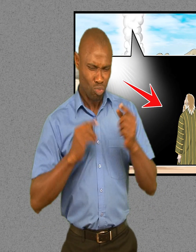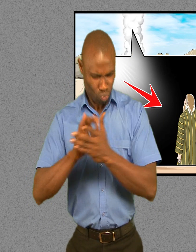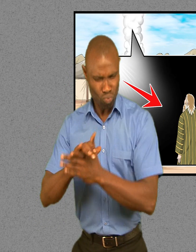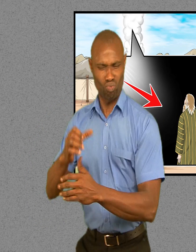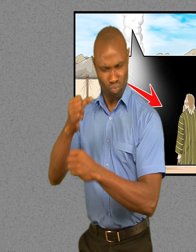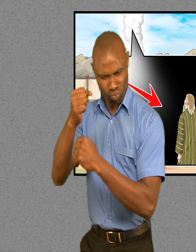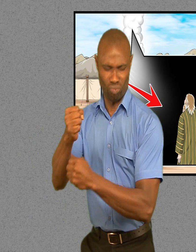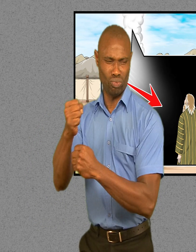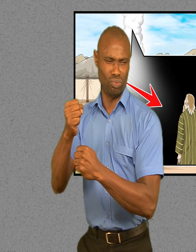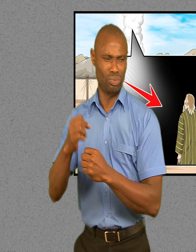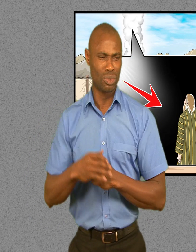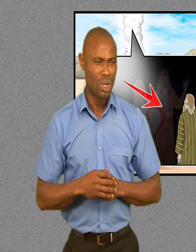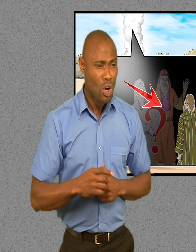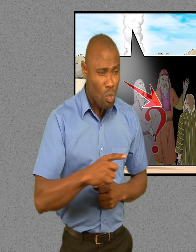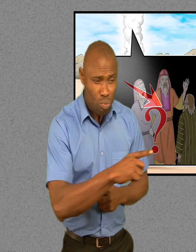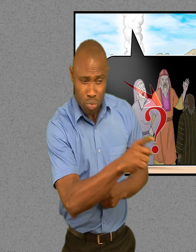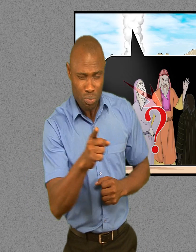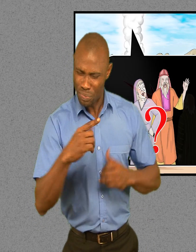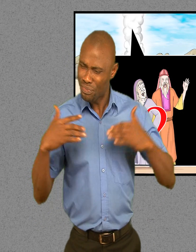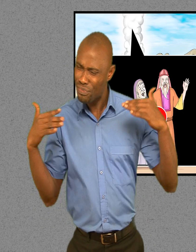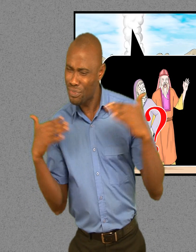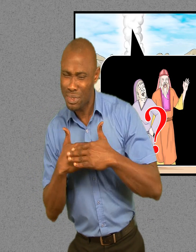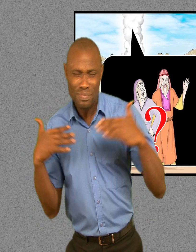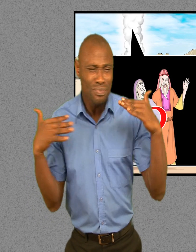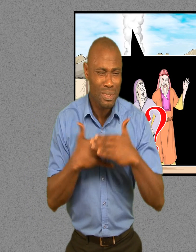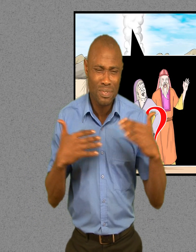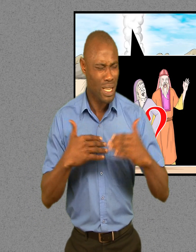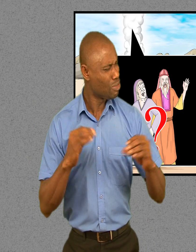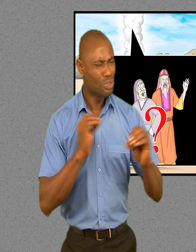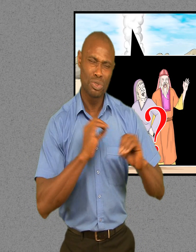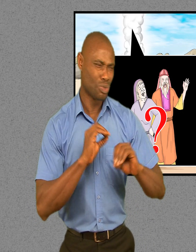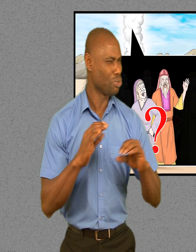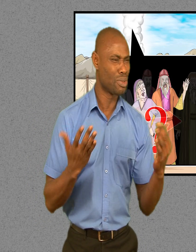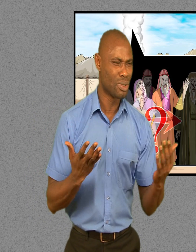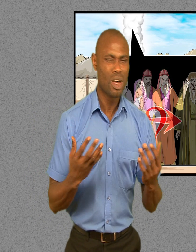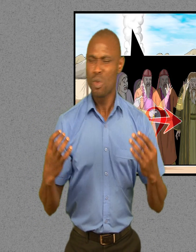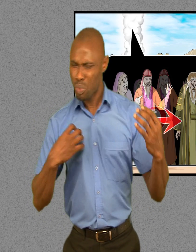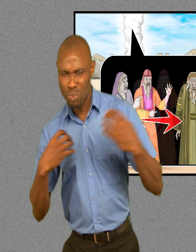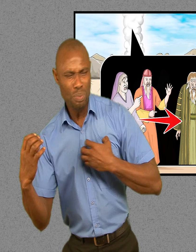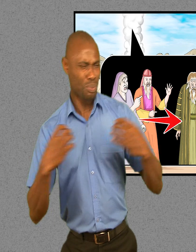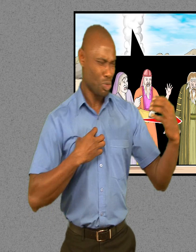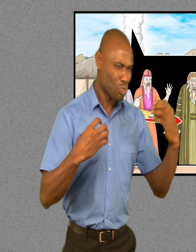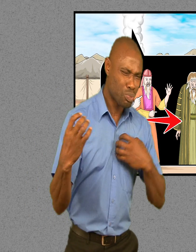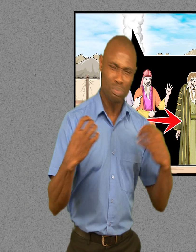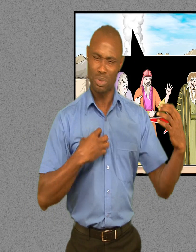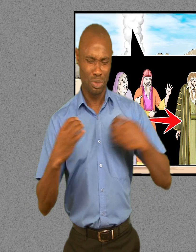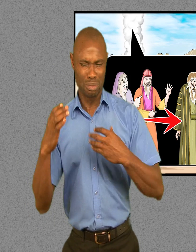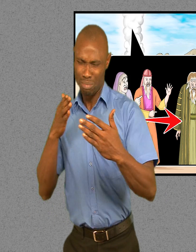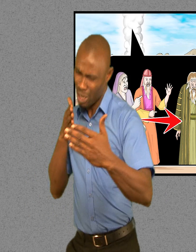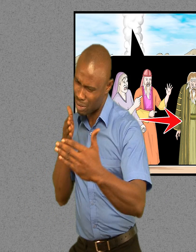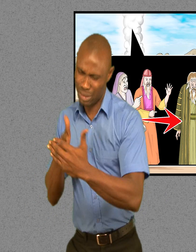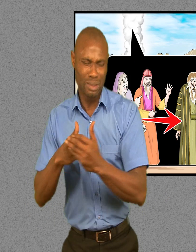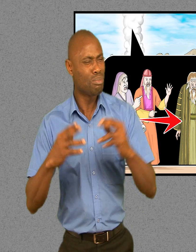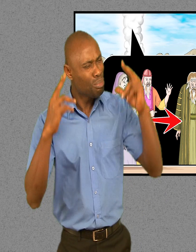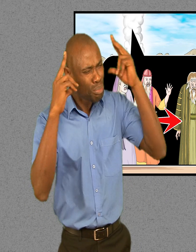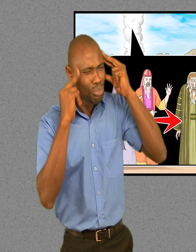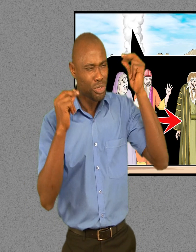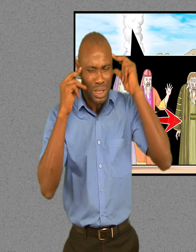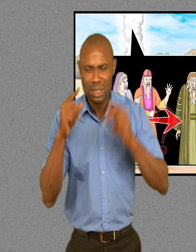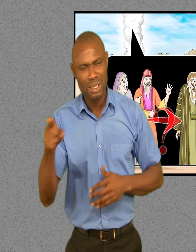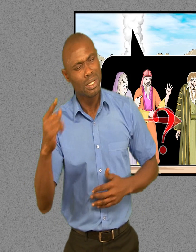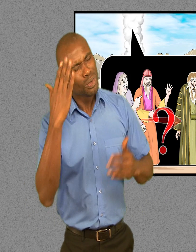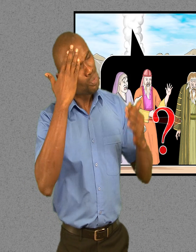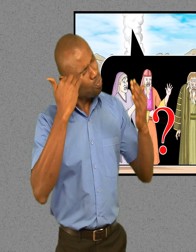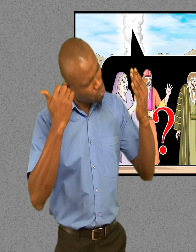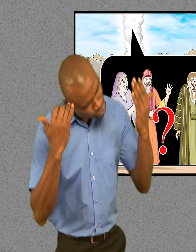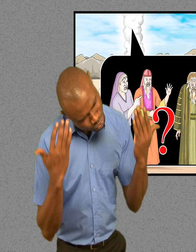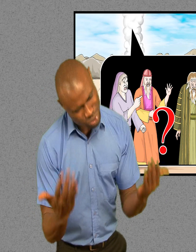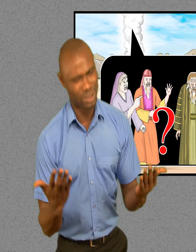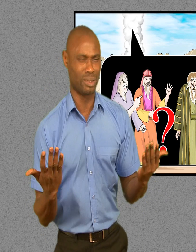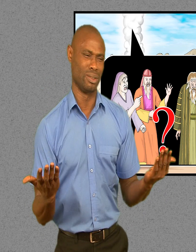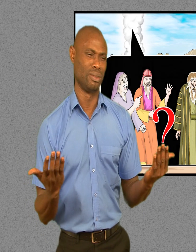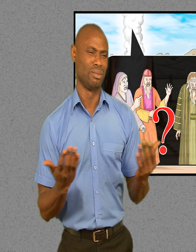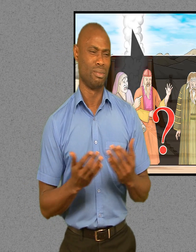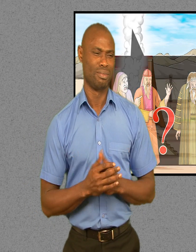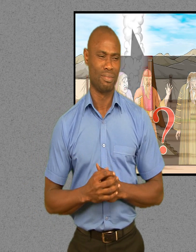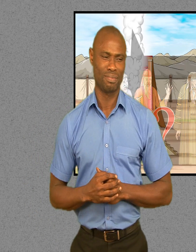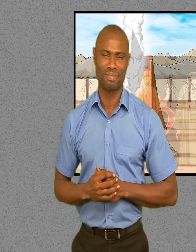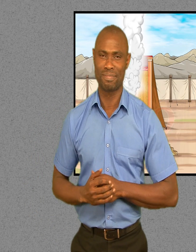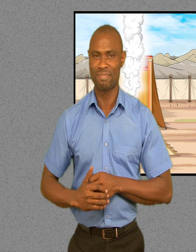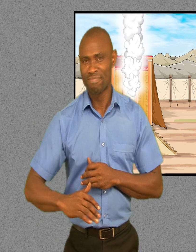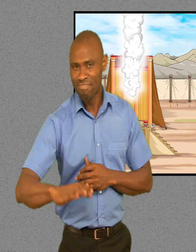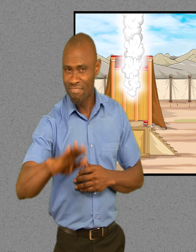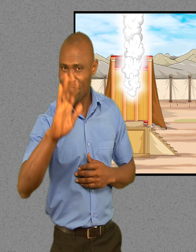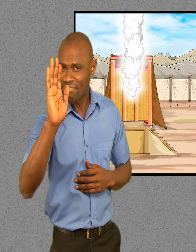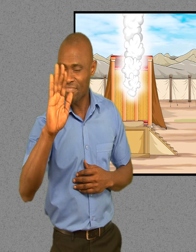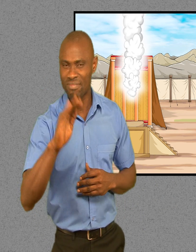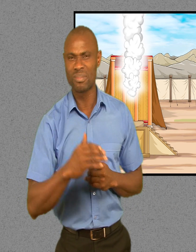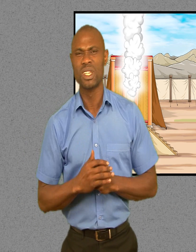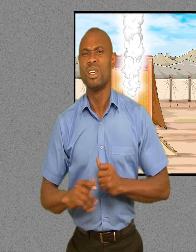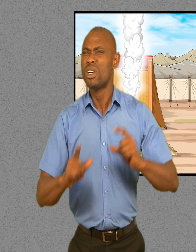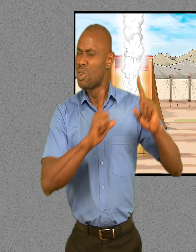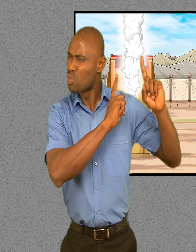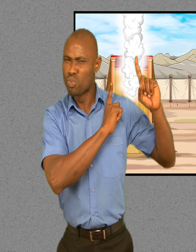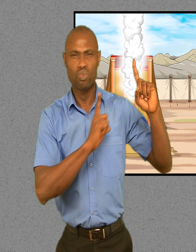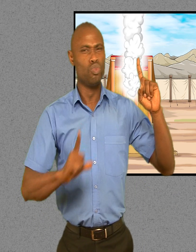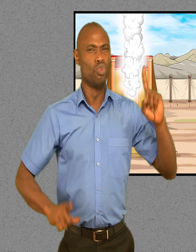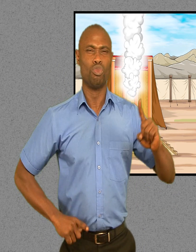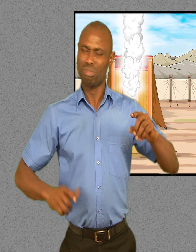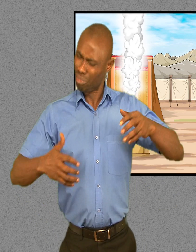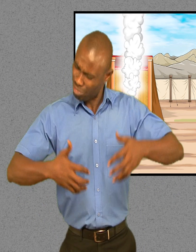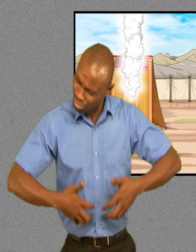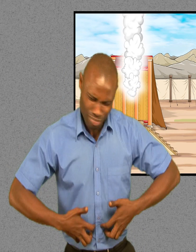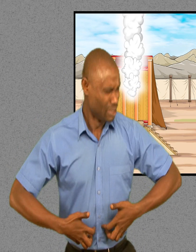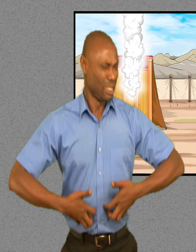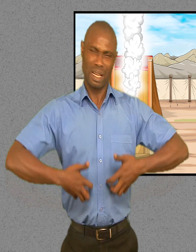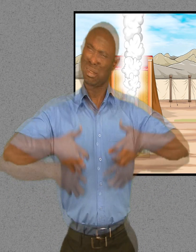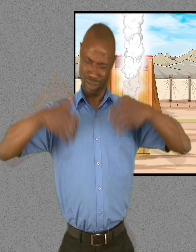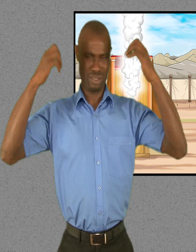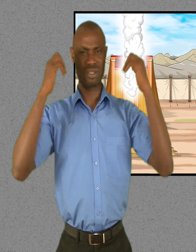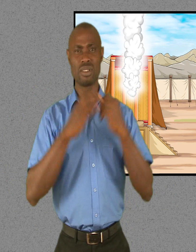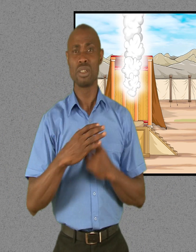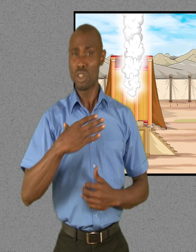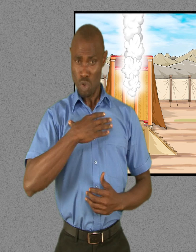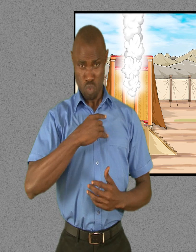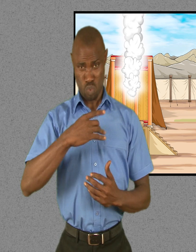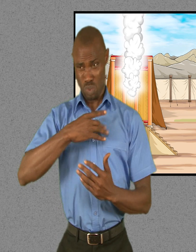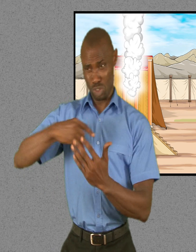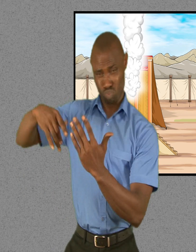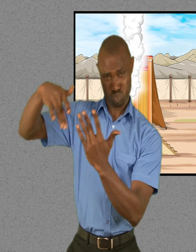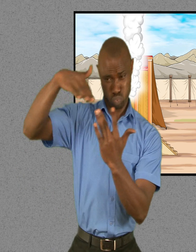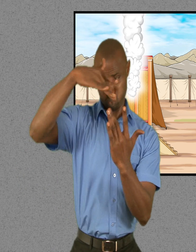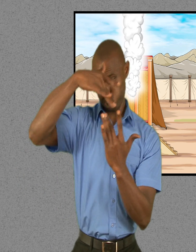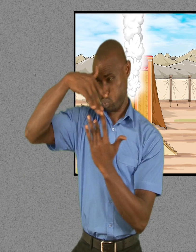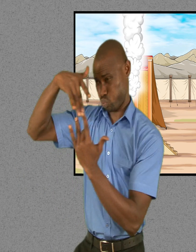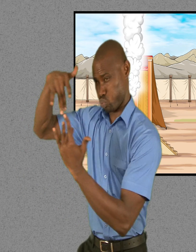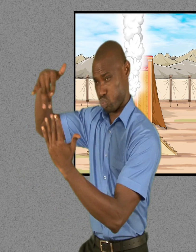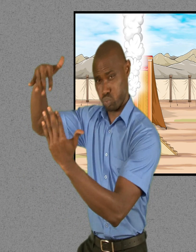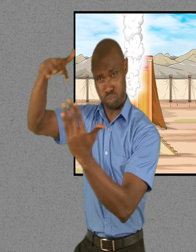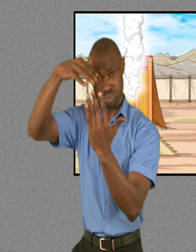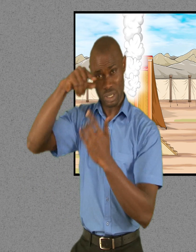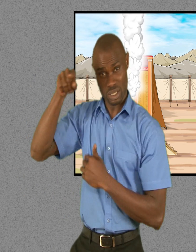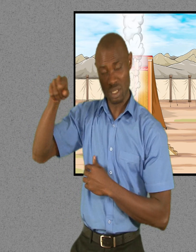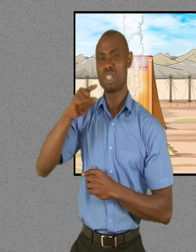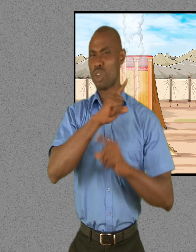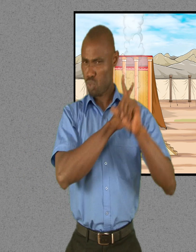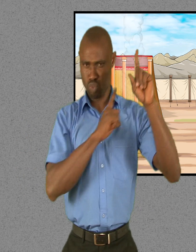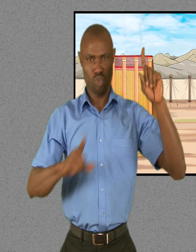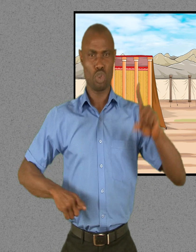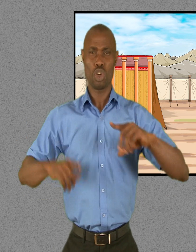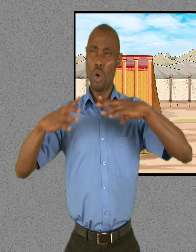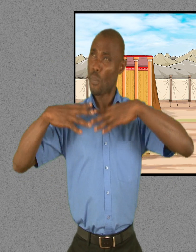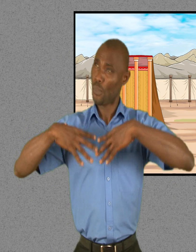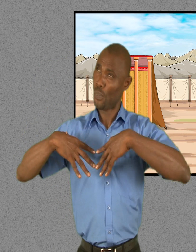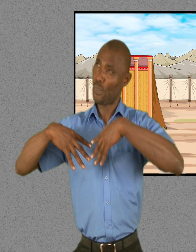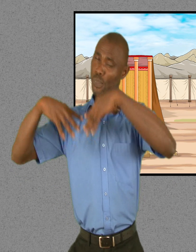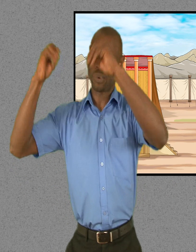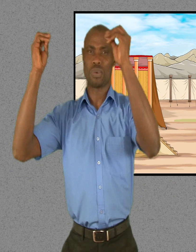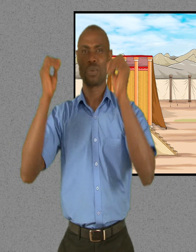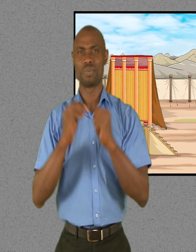Why then were you unafraid to speak against My servant Moses?” So the anger of the LORD burned against them, and He departed.